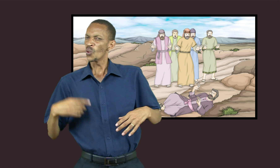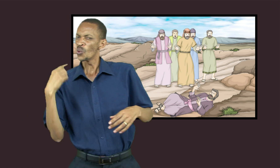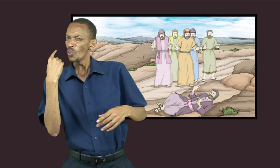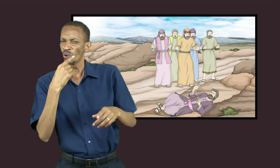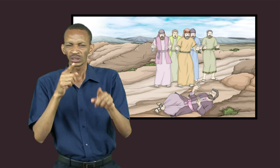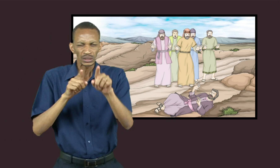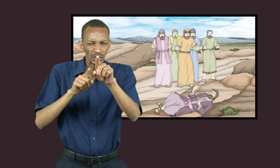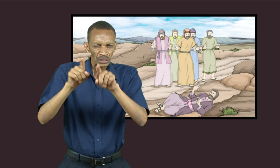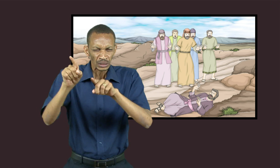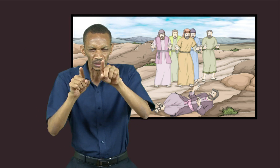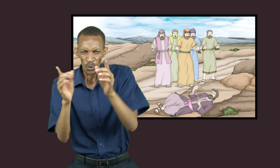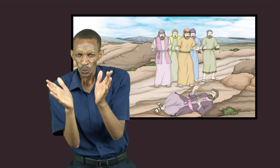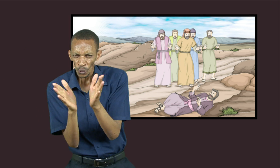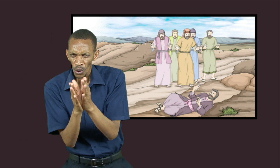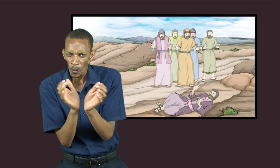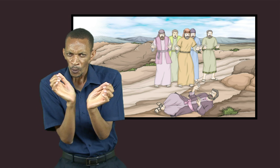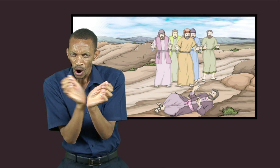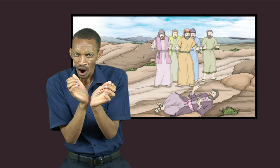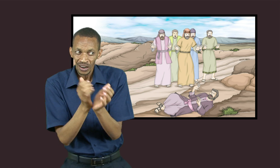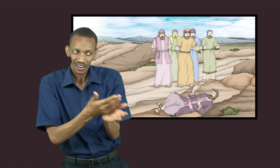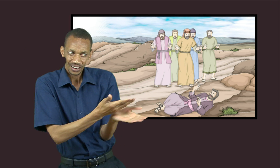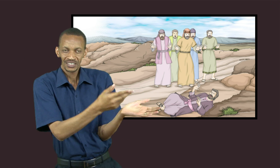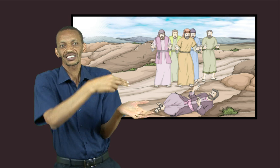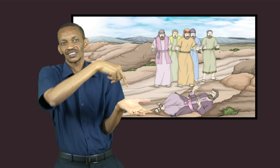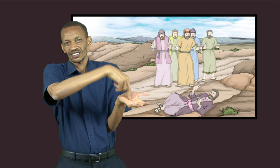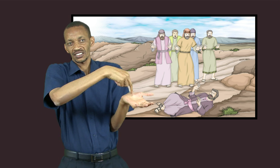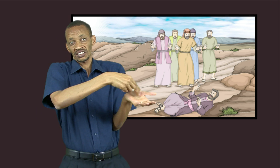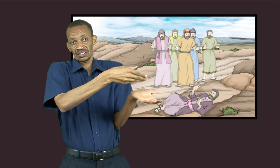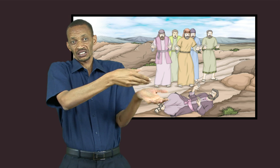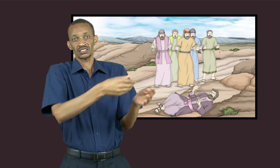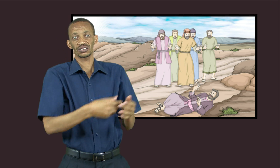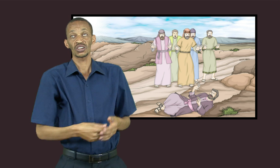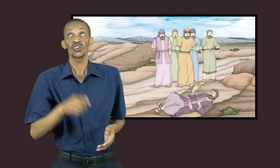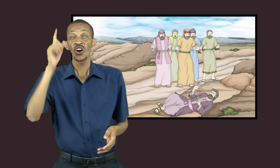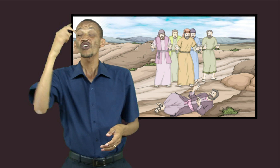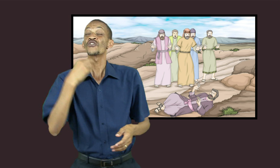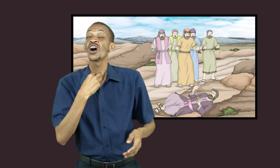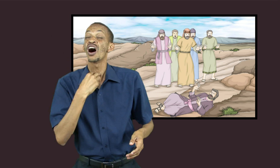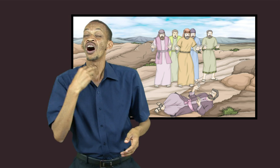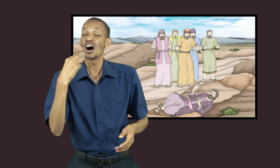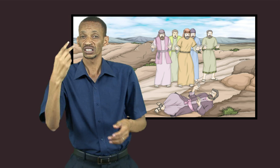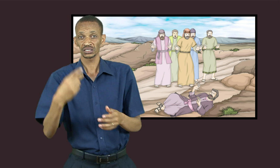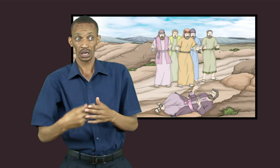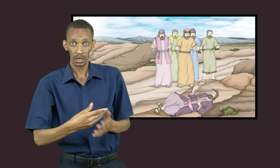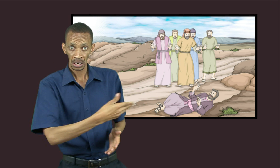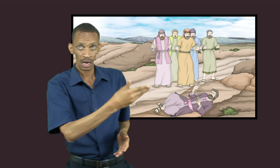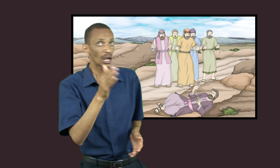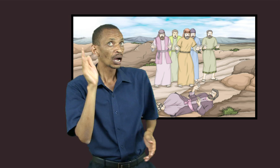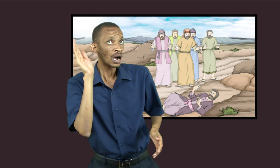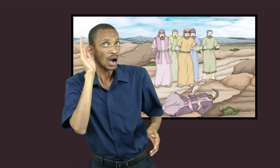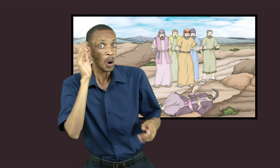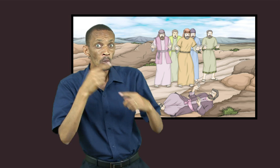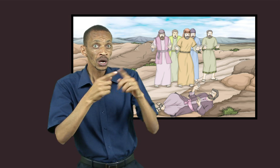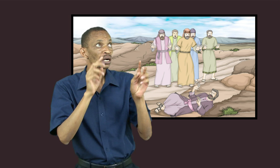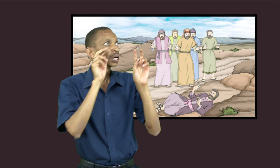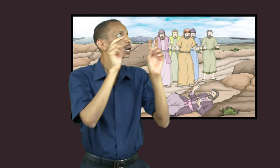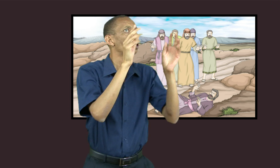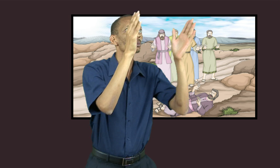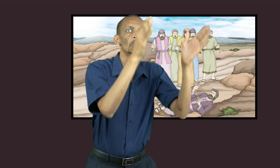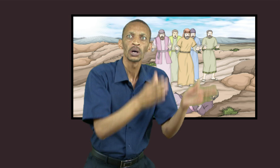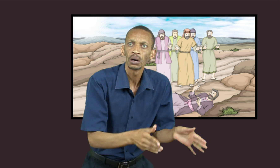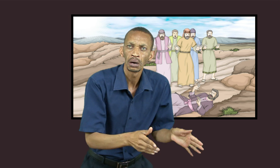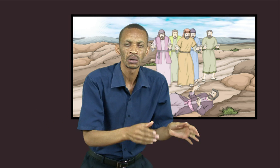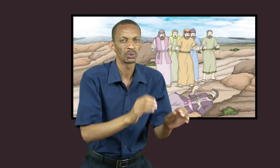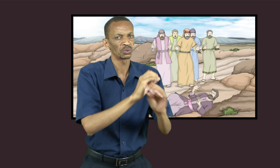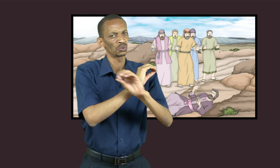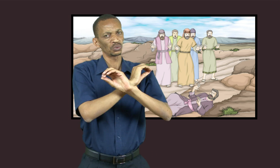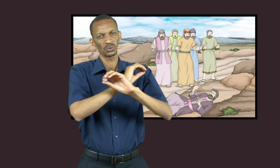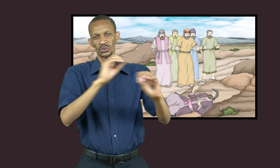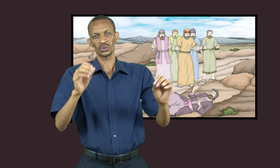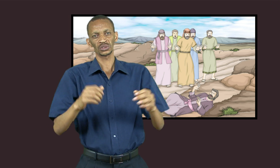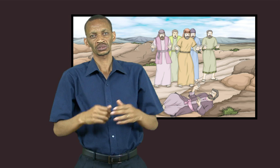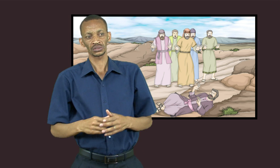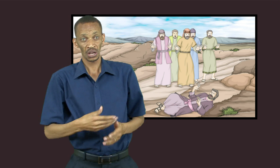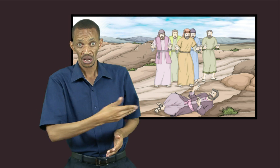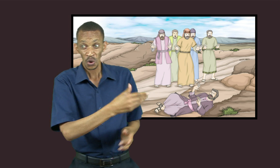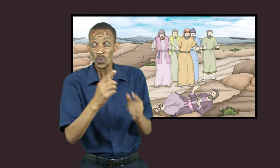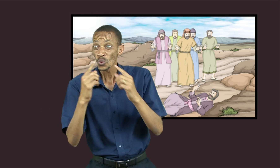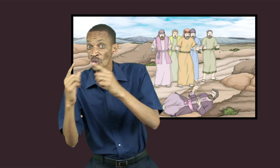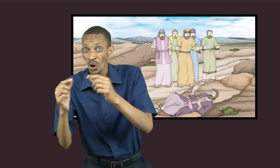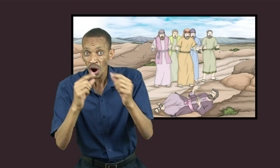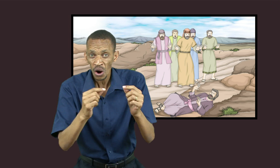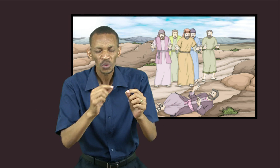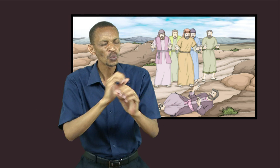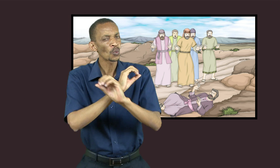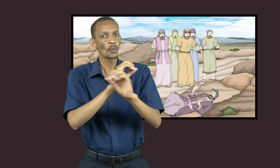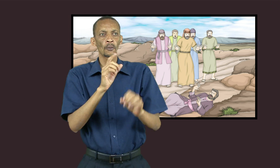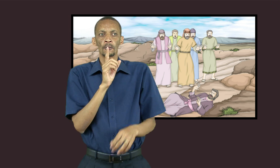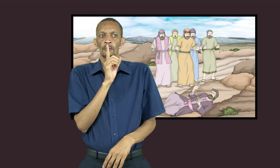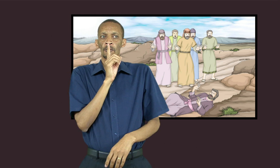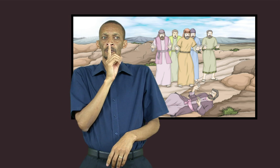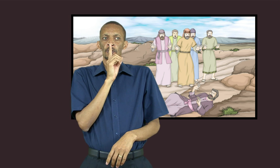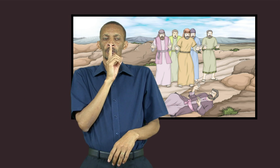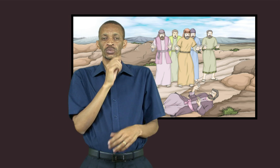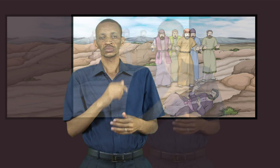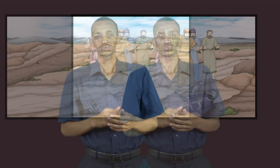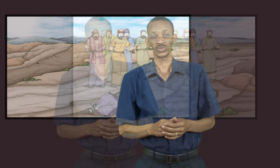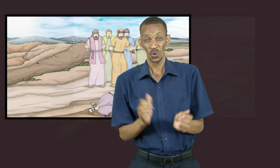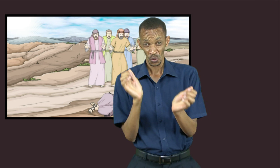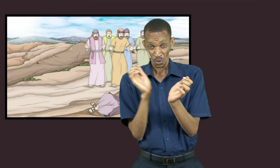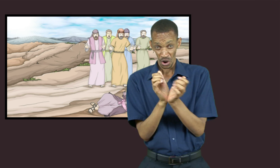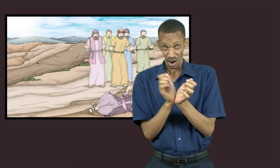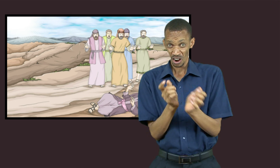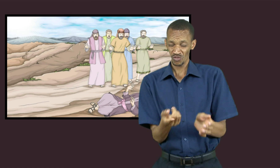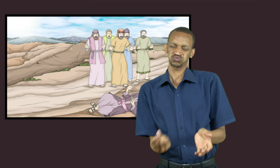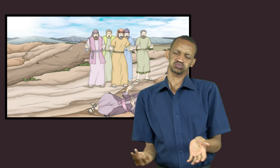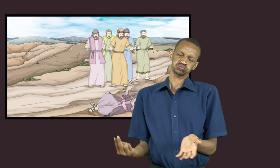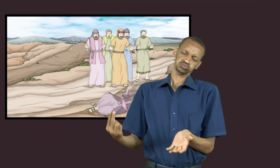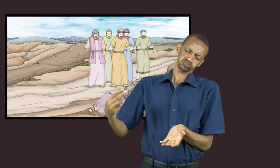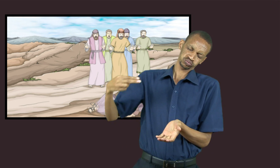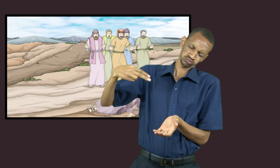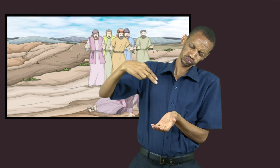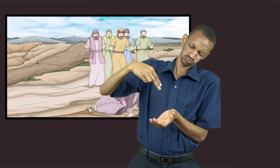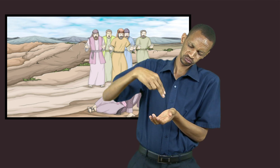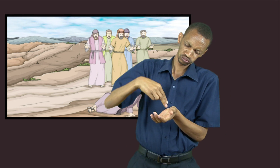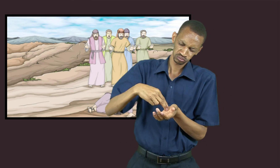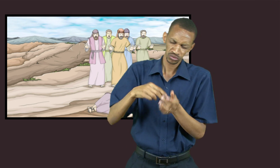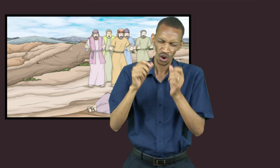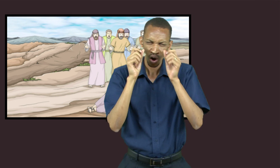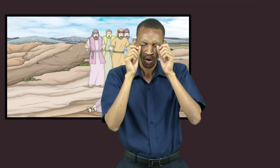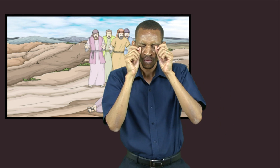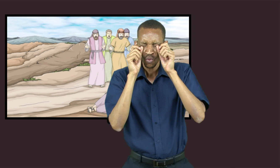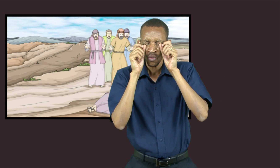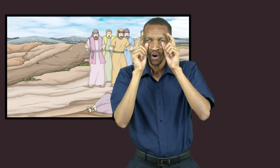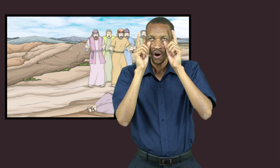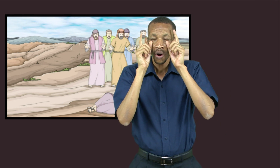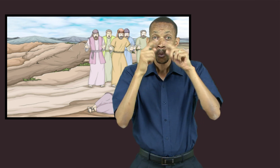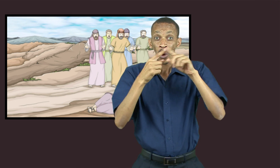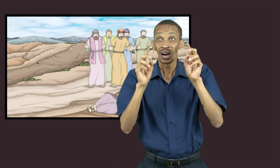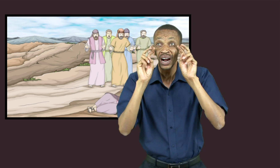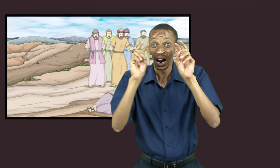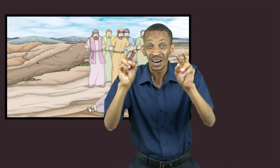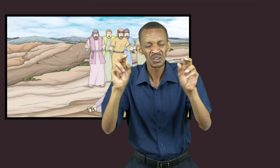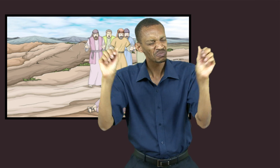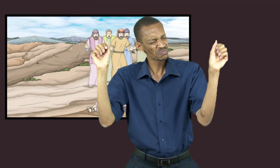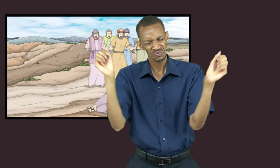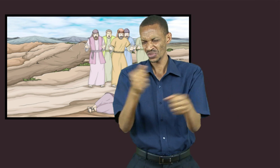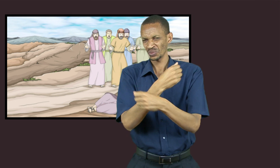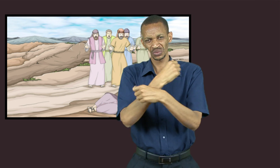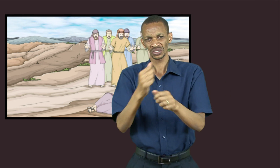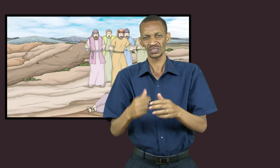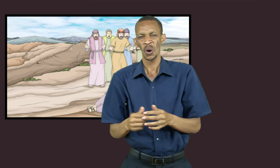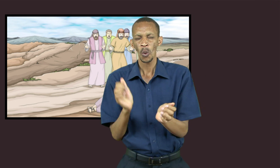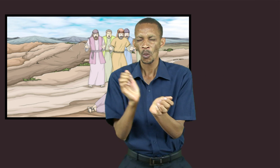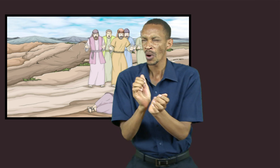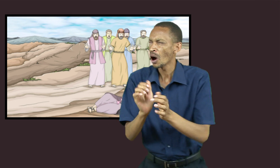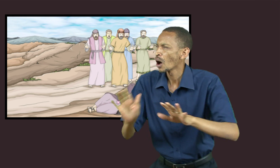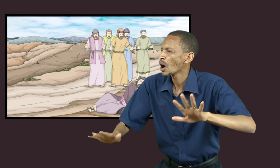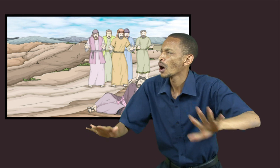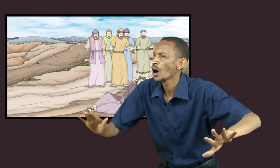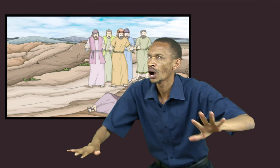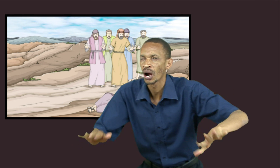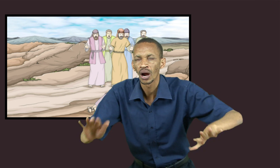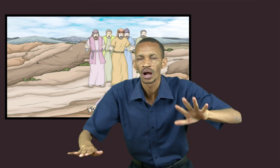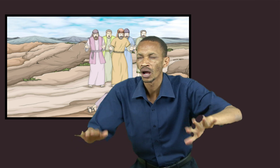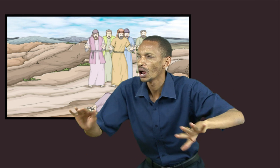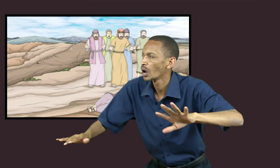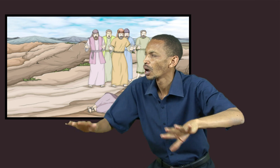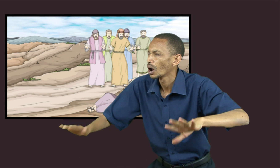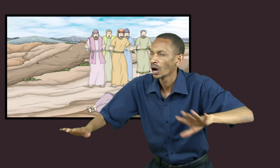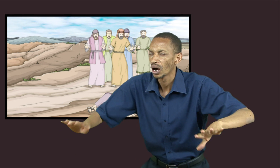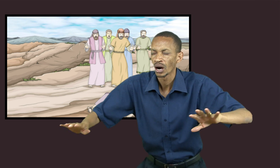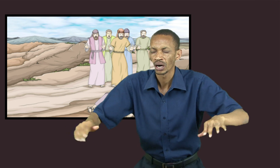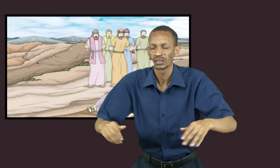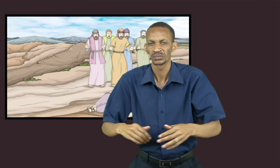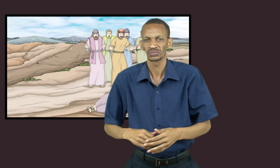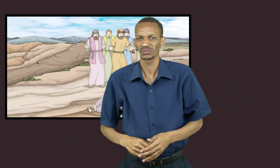The men traveling with Saul stood there speechless. They heard the voice but did not see anyone.